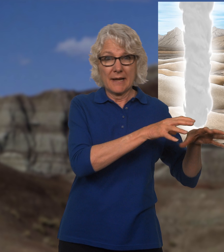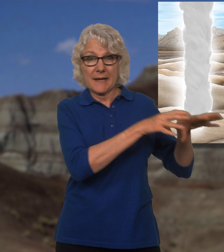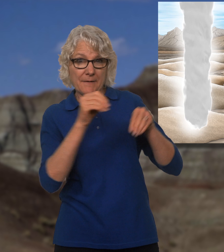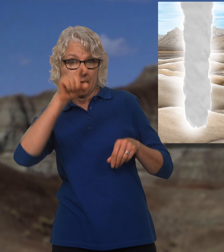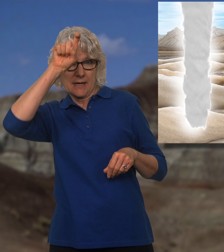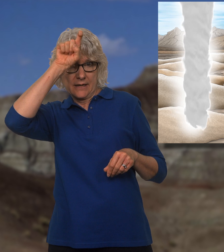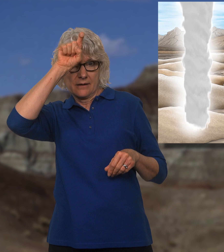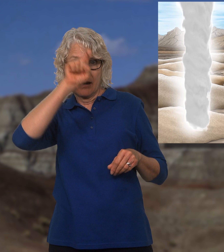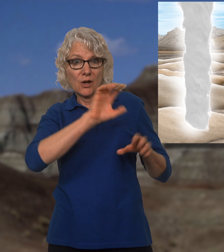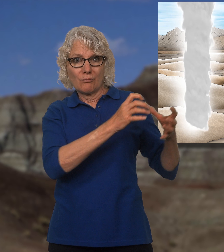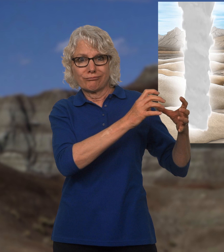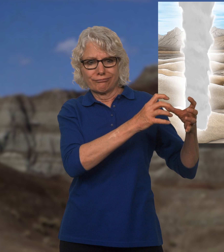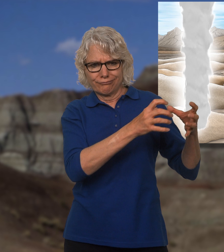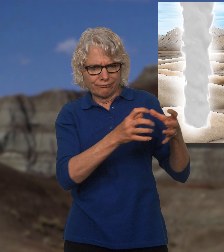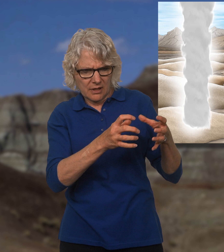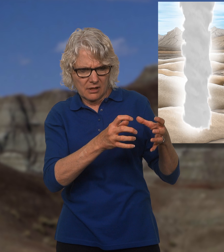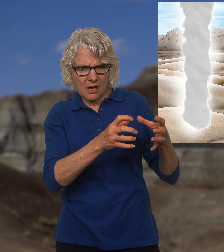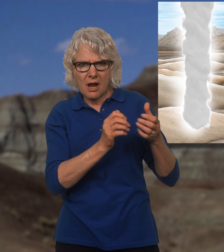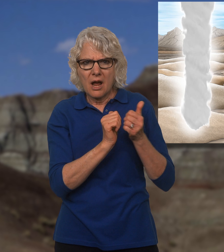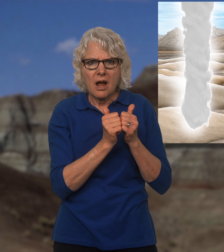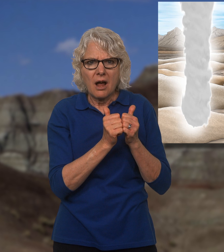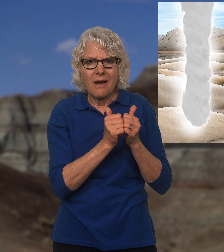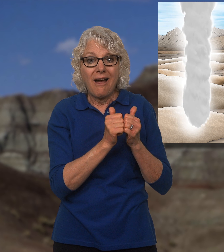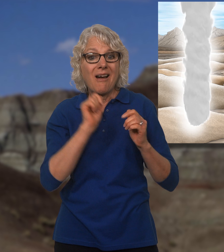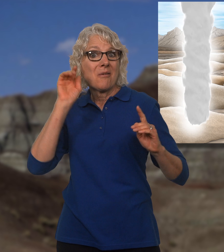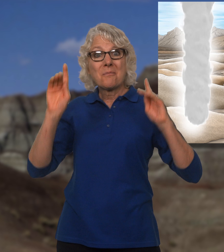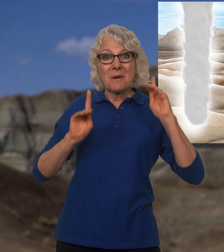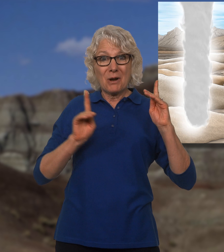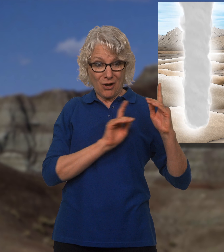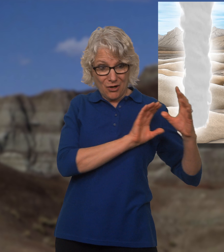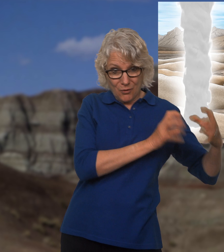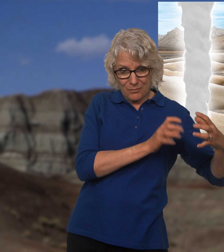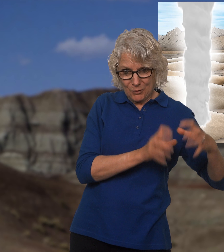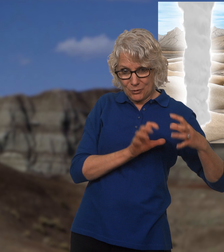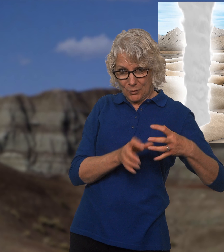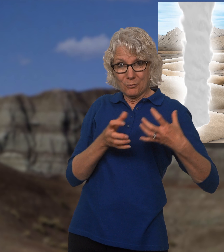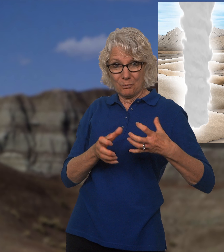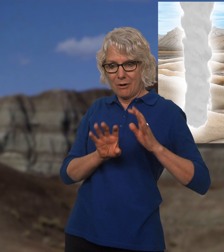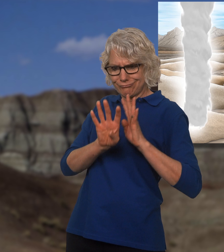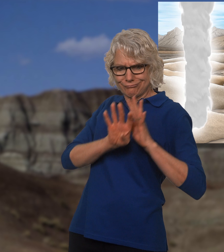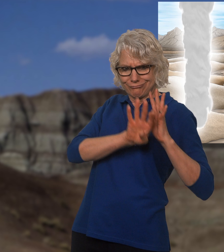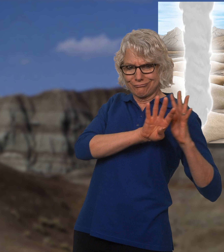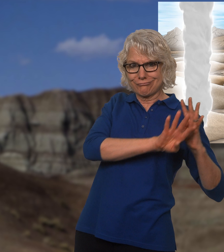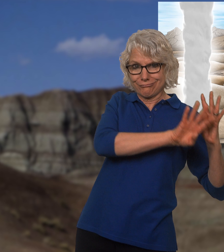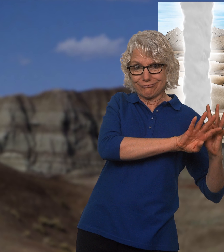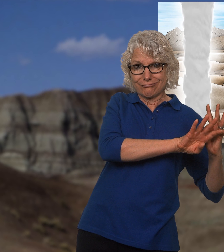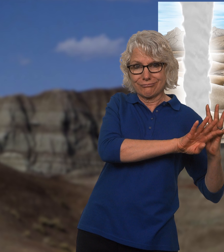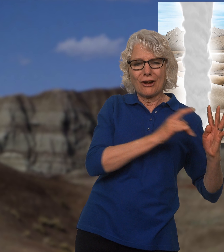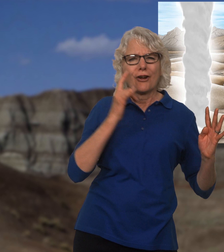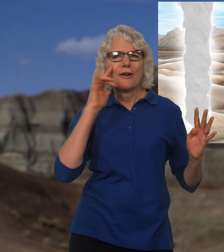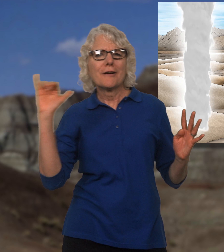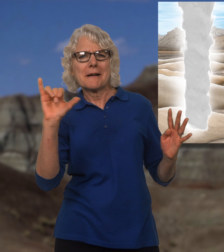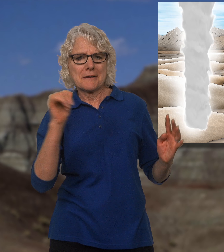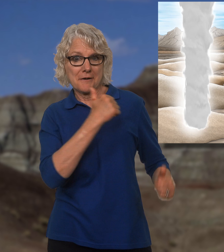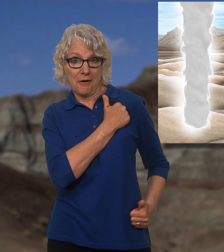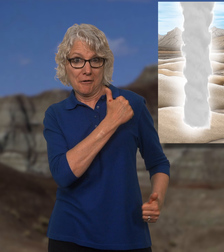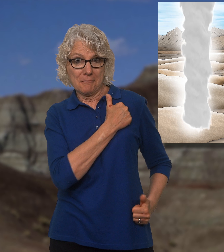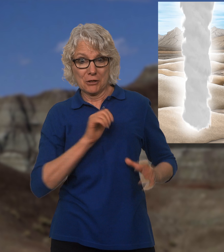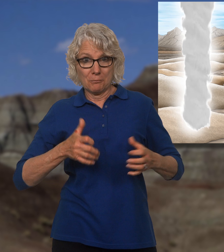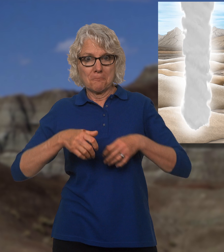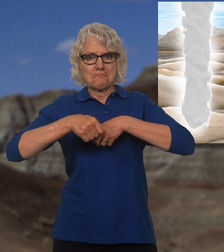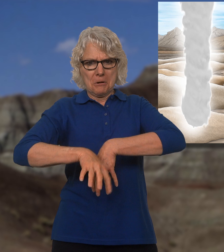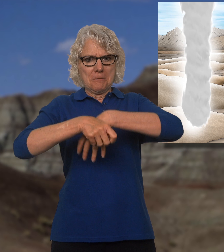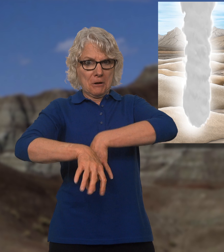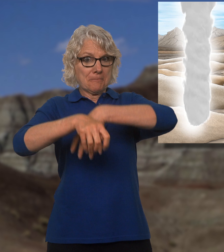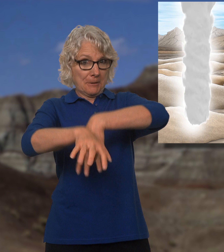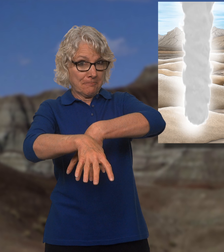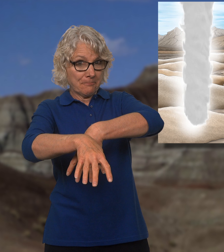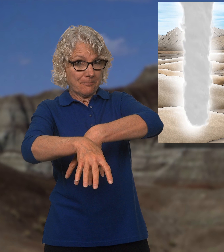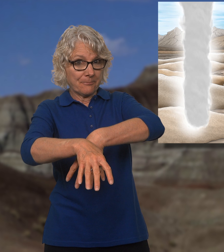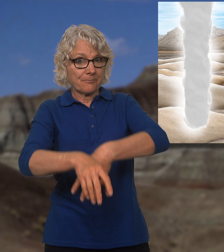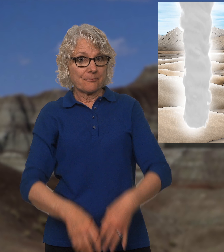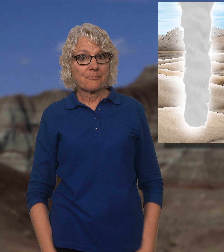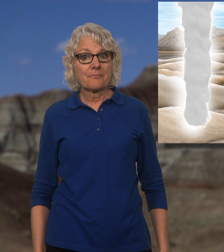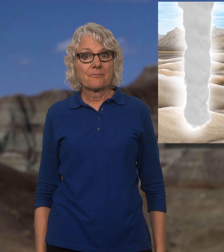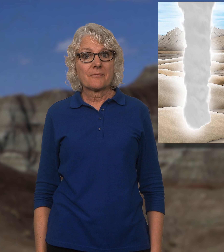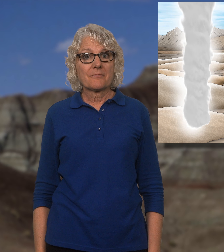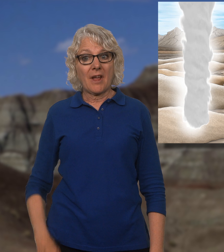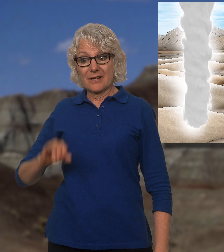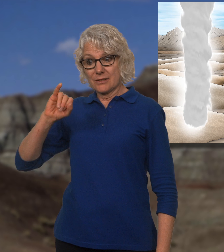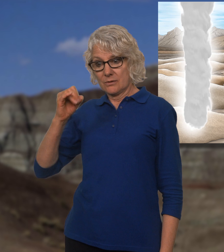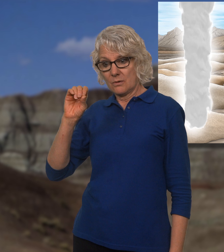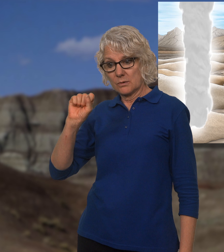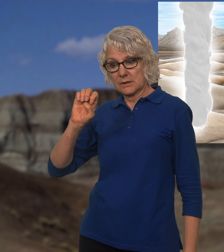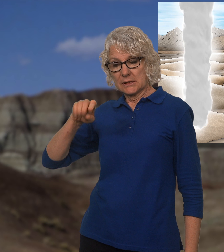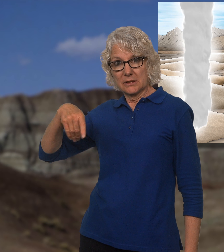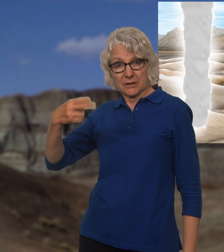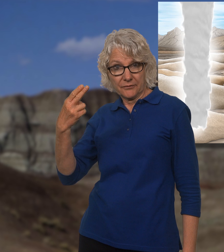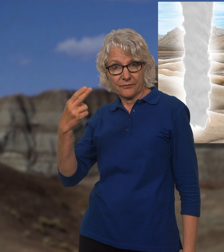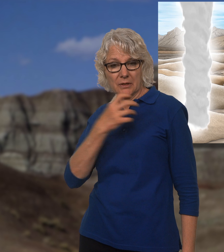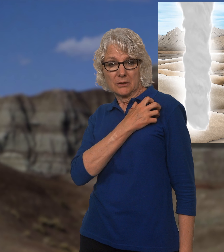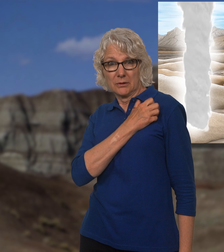And the Israelites left the land of Egypt arrayed for battle.